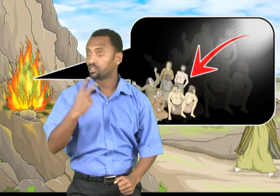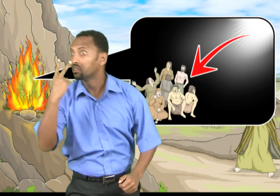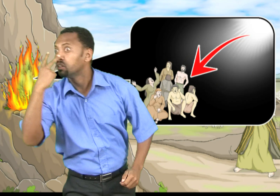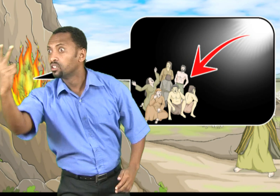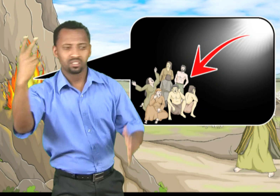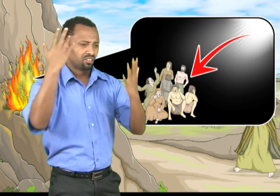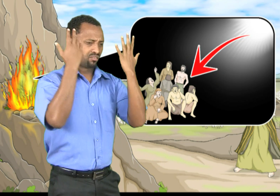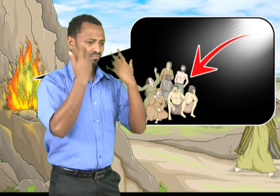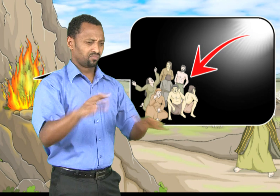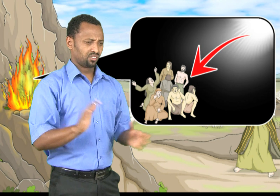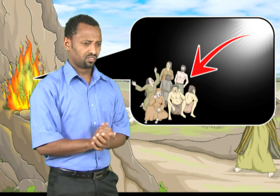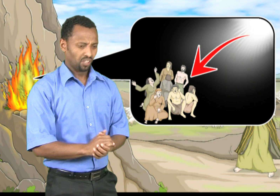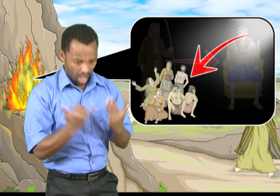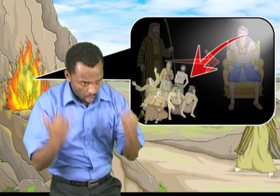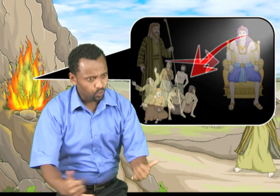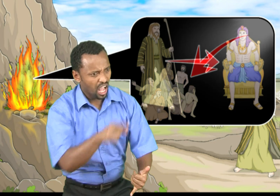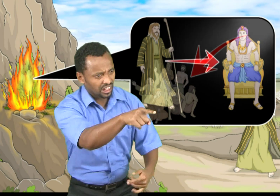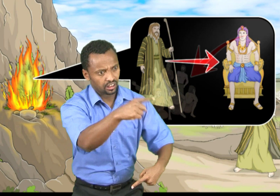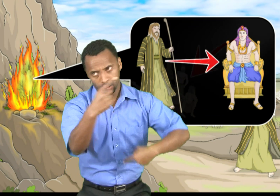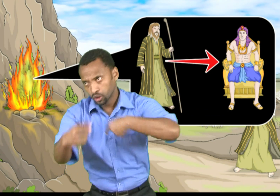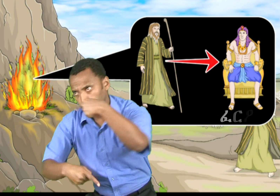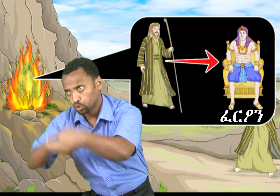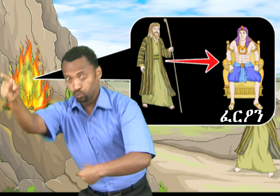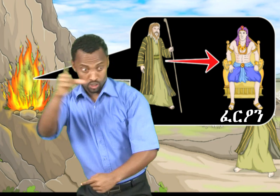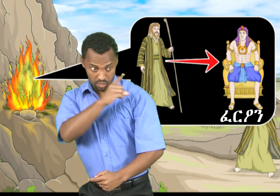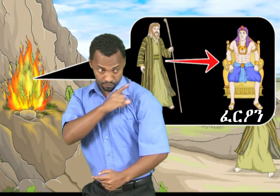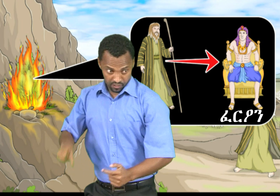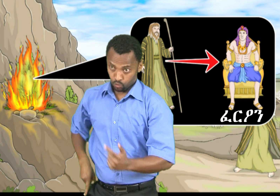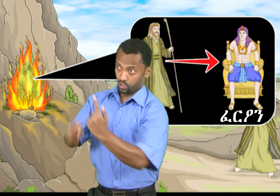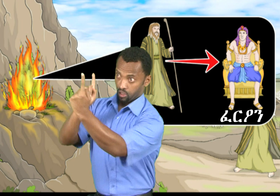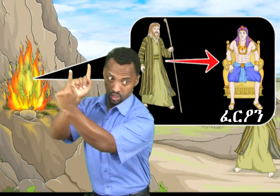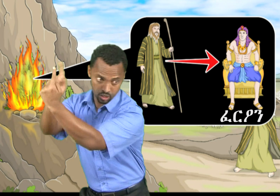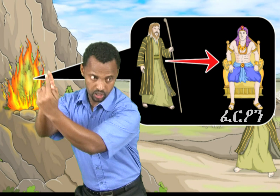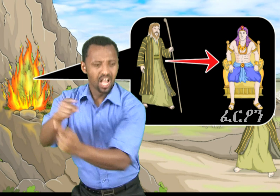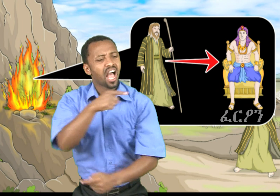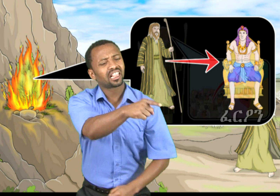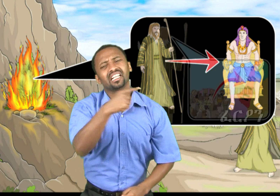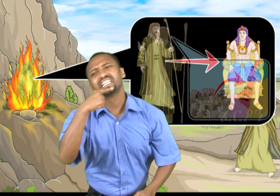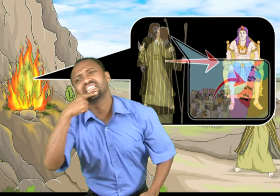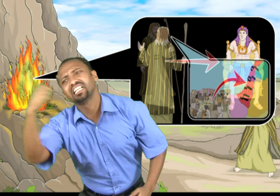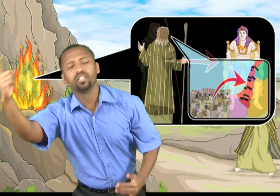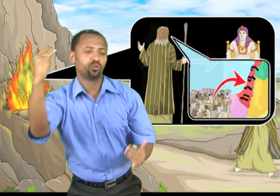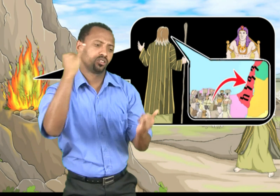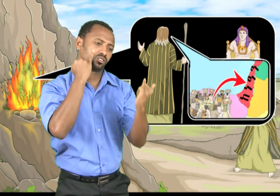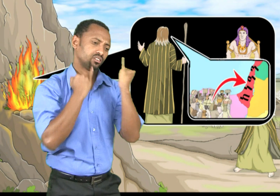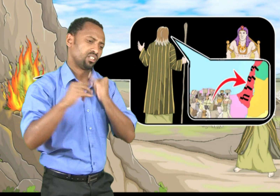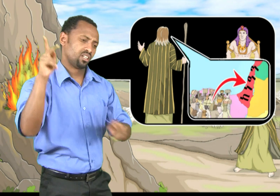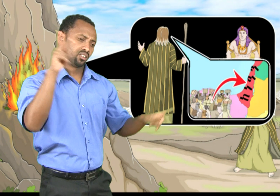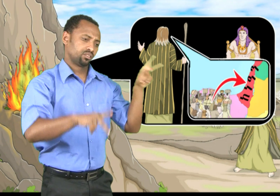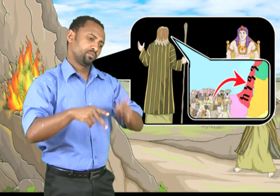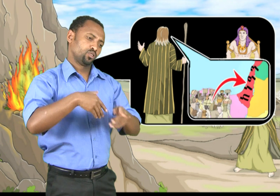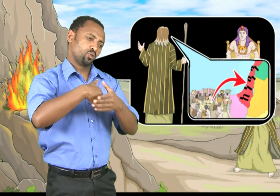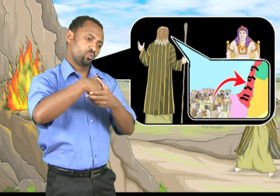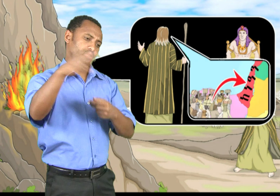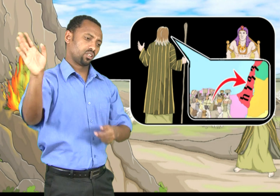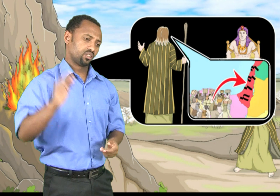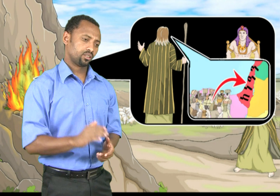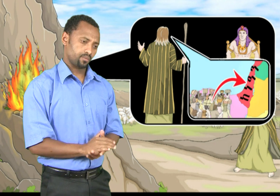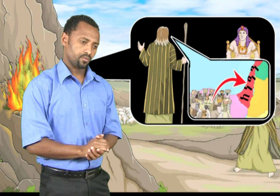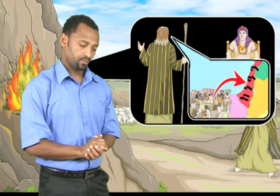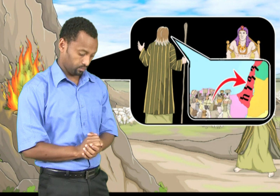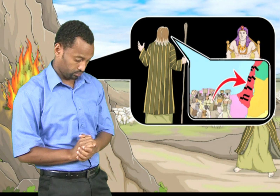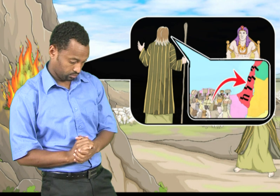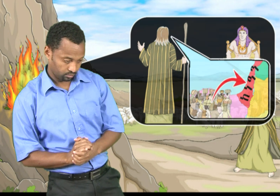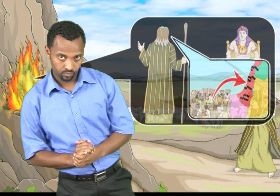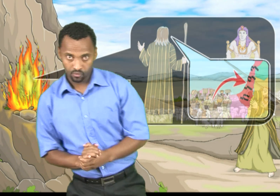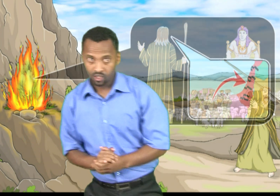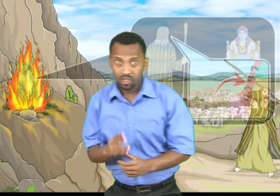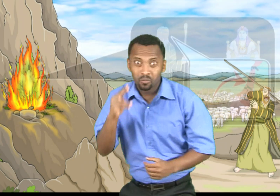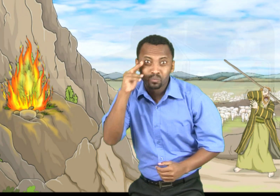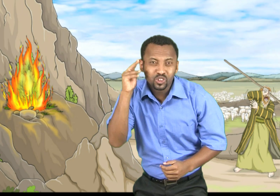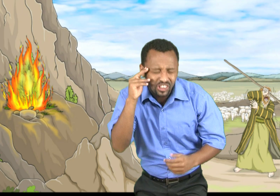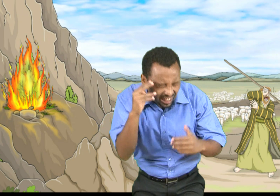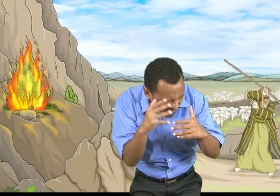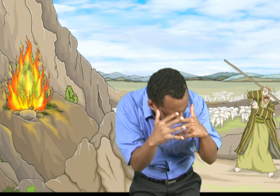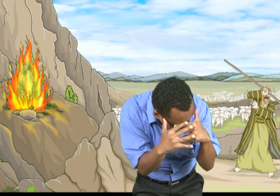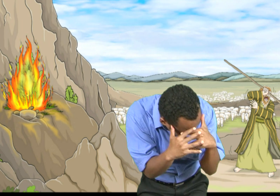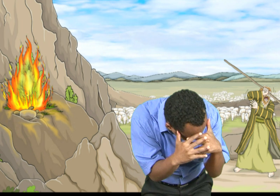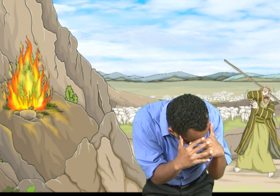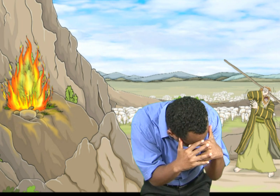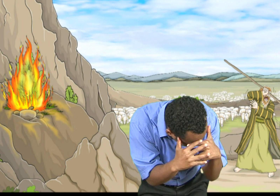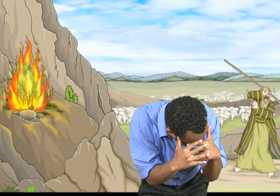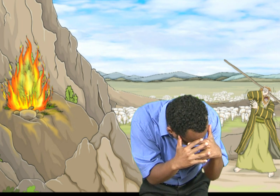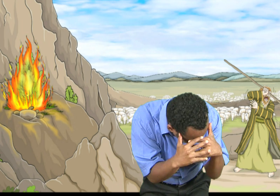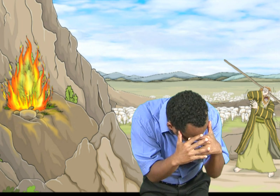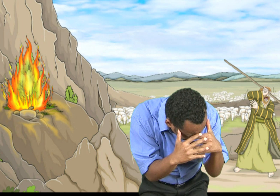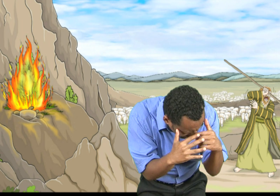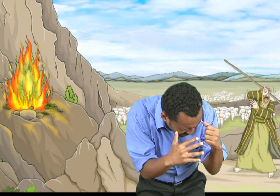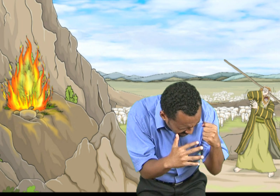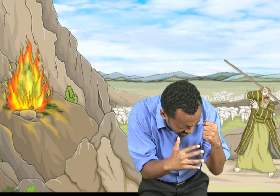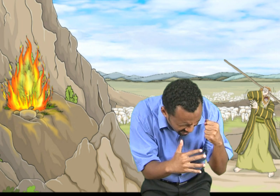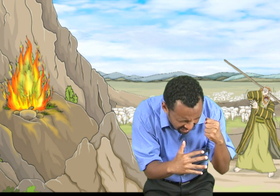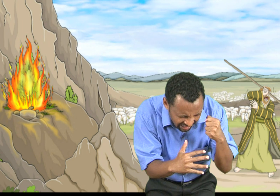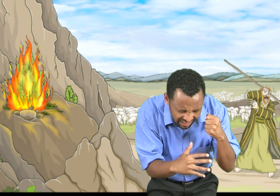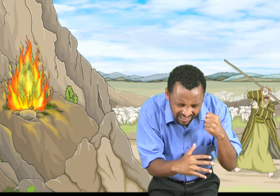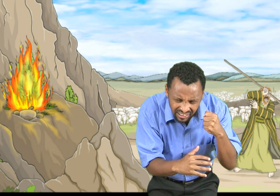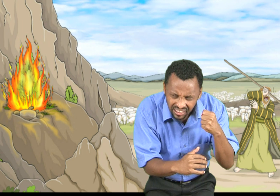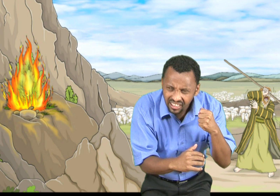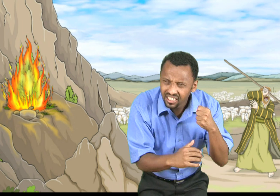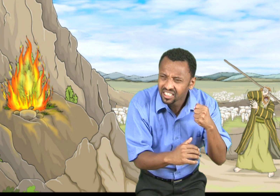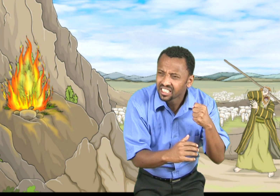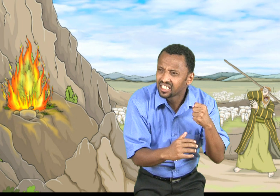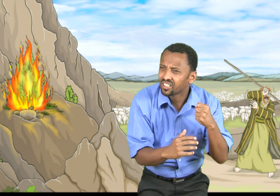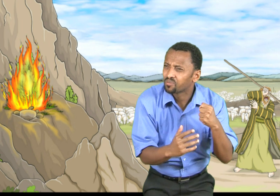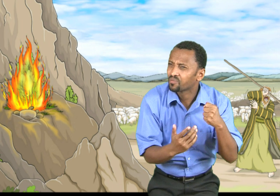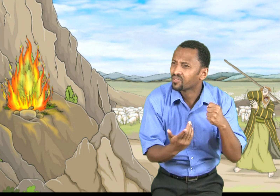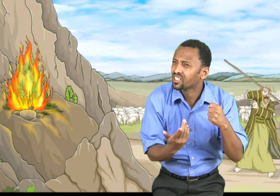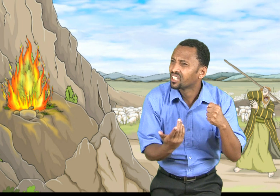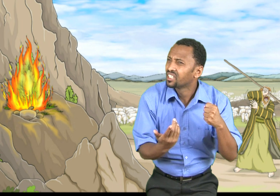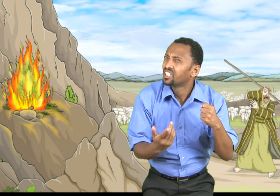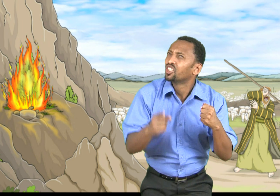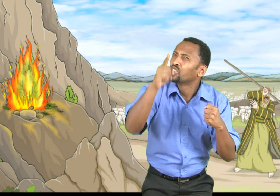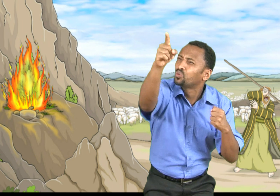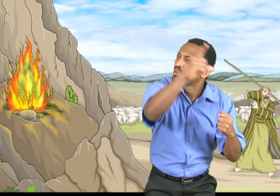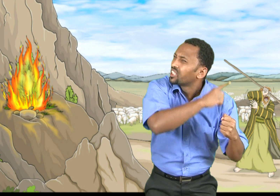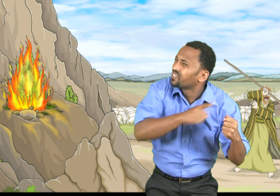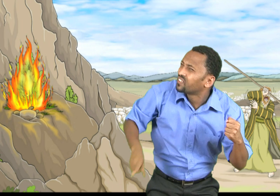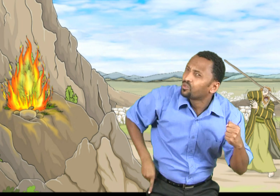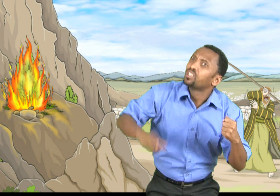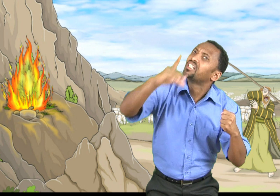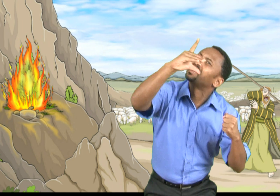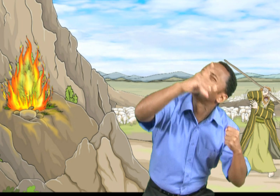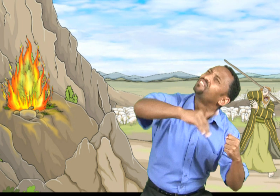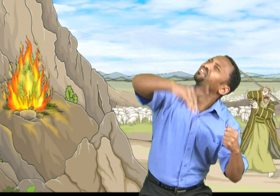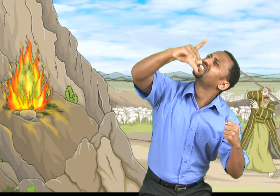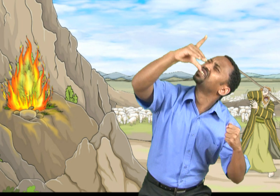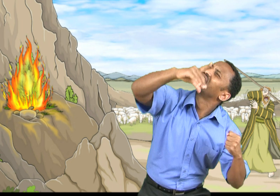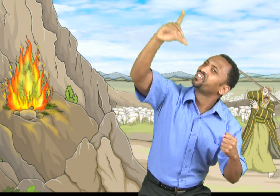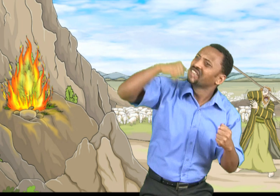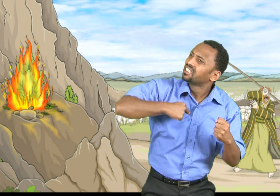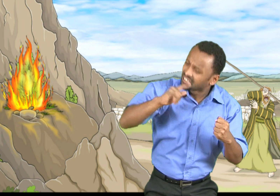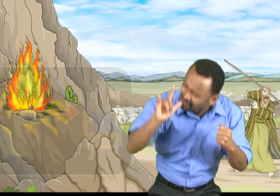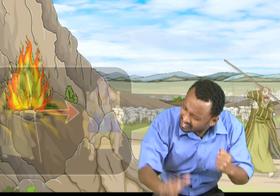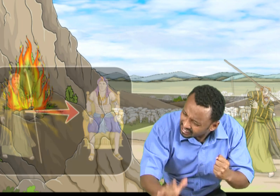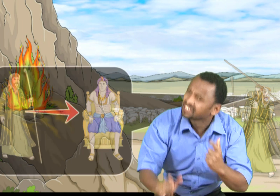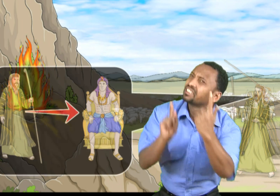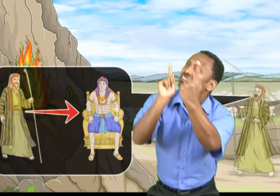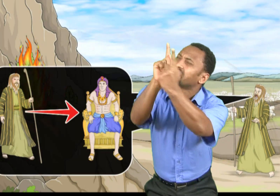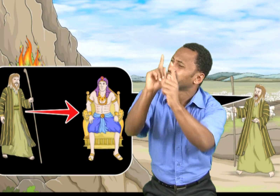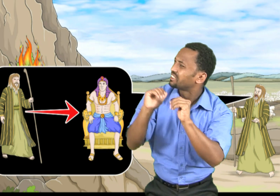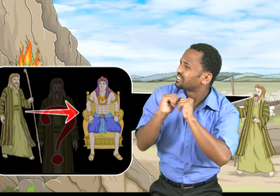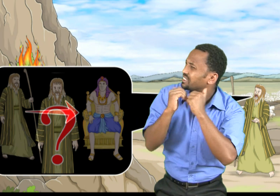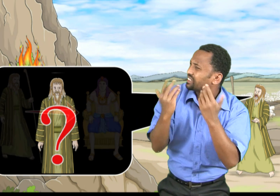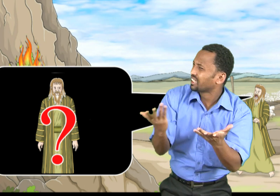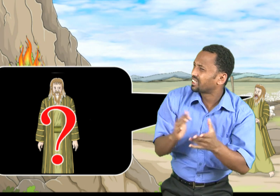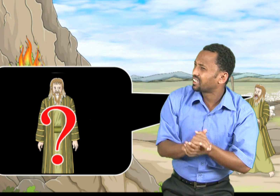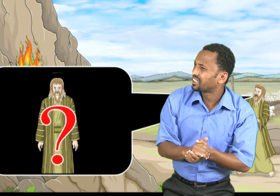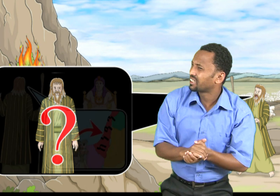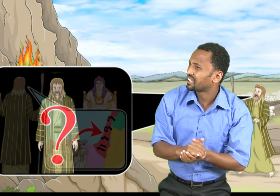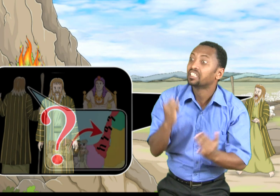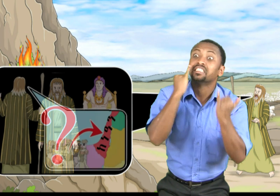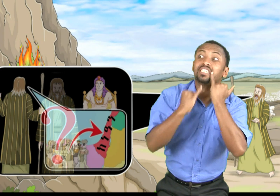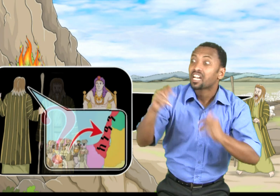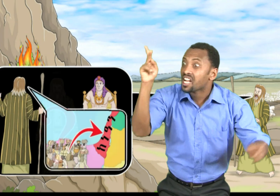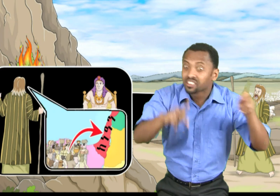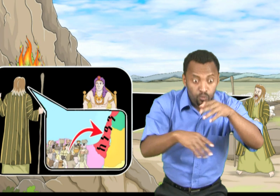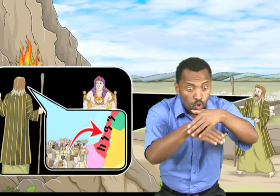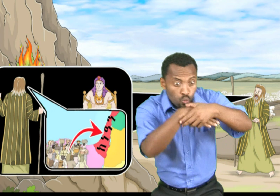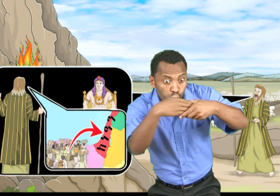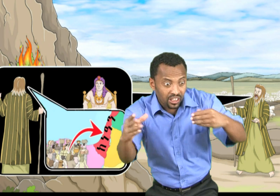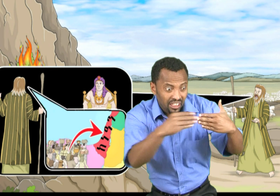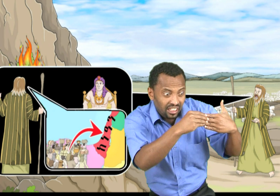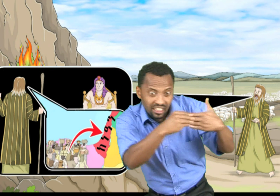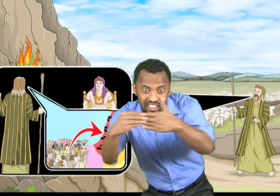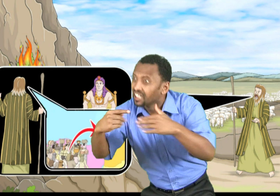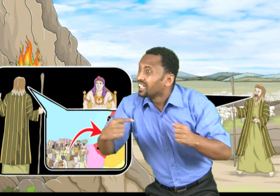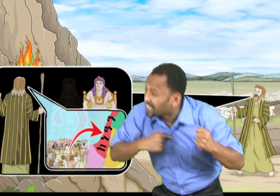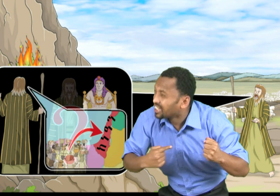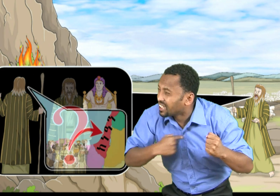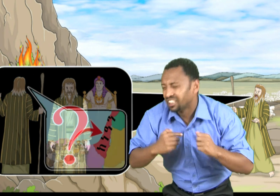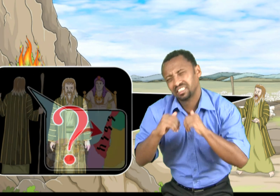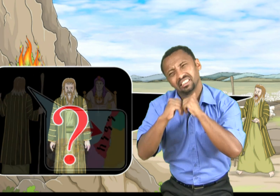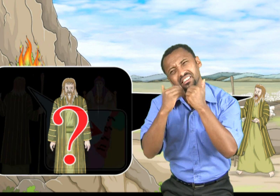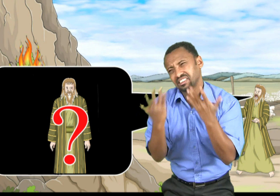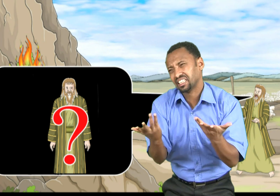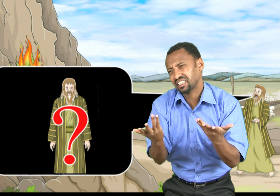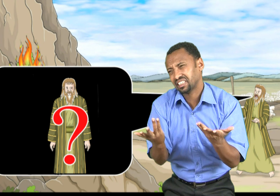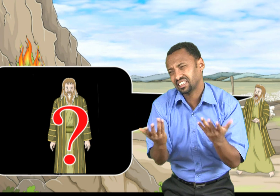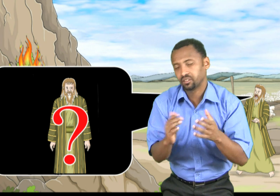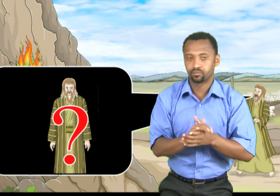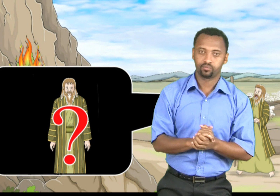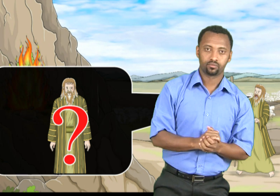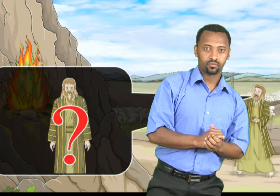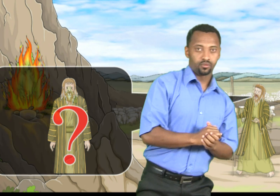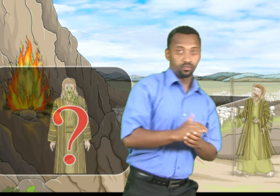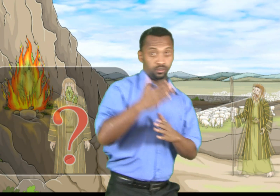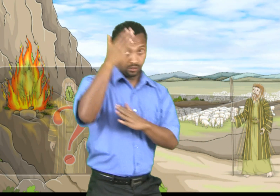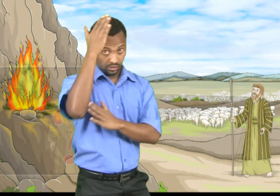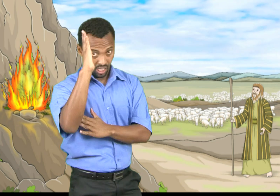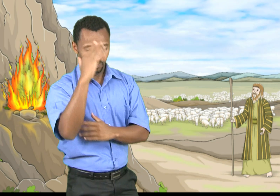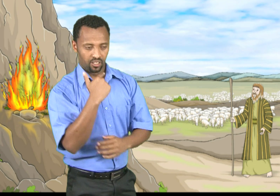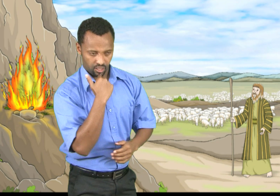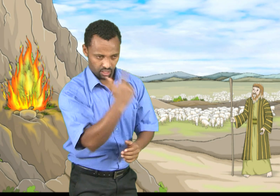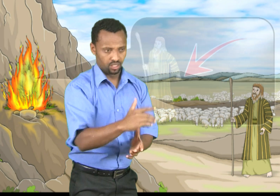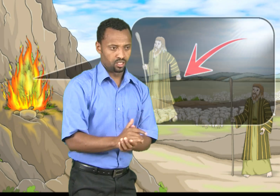I am sending you to Pharaoh to bring My people the Israelites out of Egypt.” But Moses asked God, “Who am I, that I should go to Pharaoh and bring the Israelites out of Egypt?”